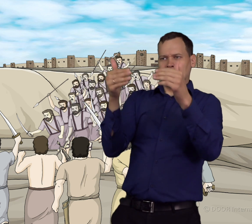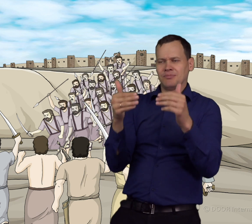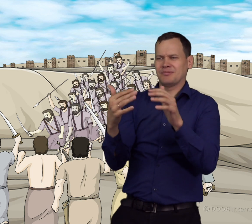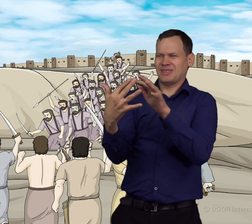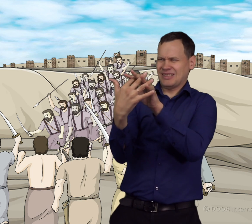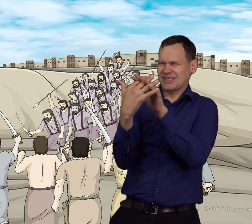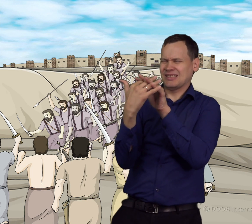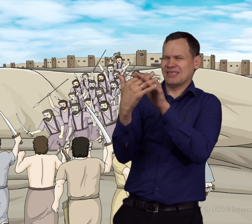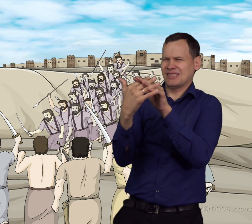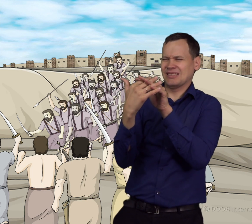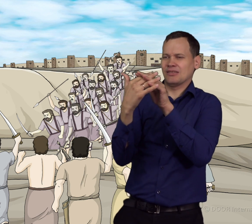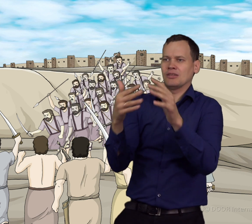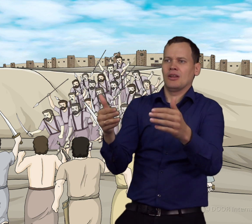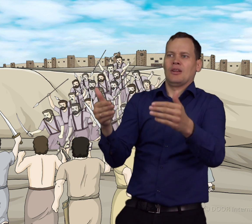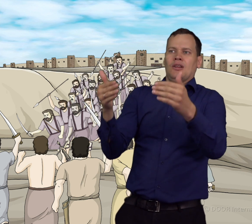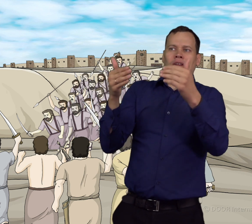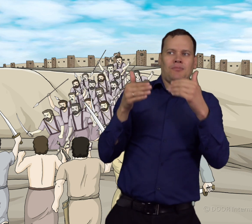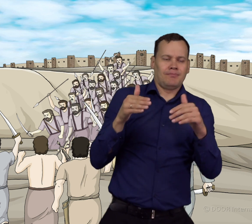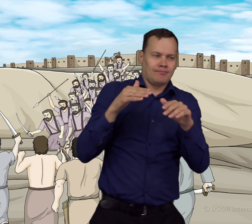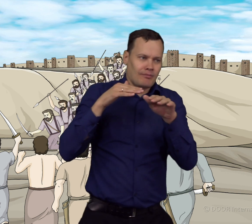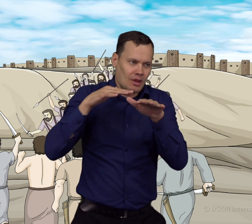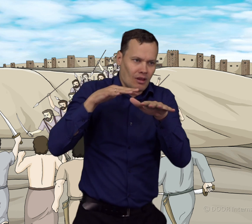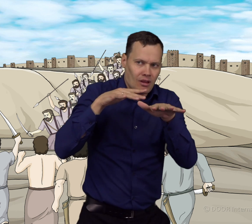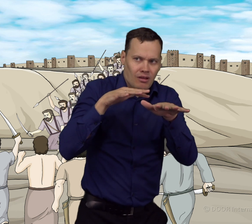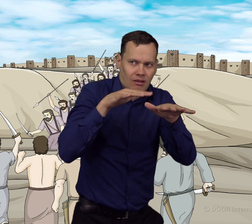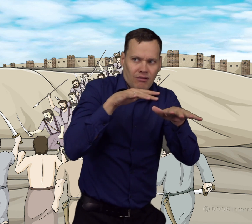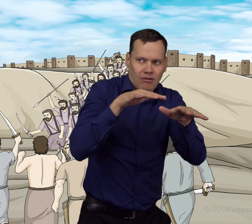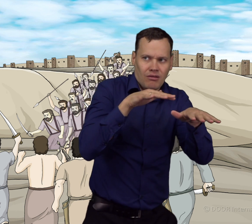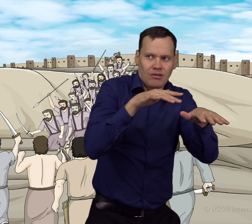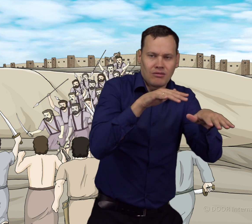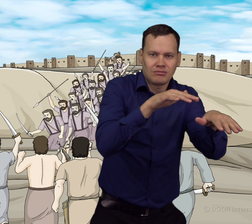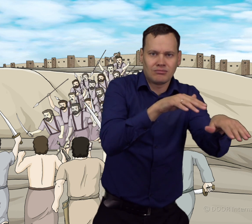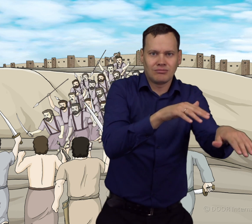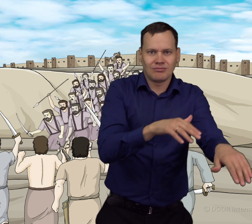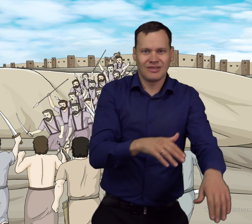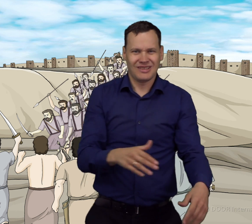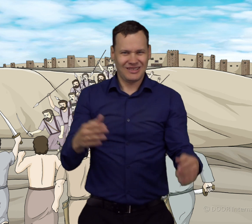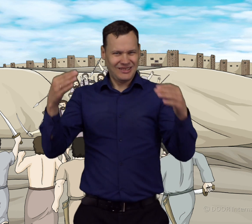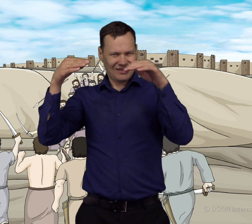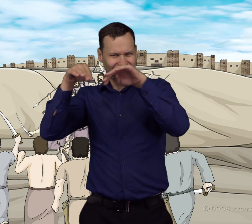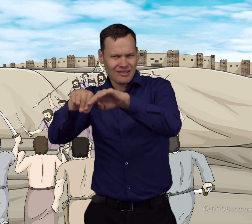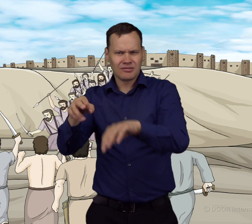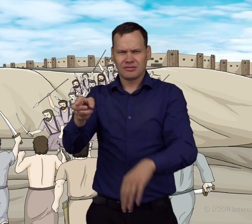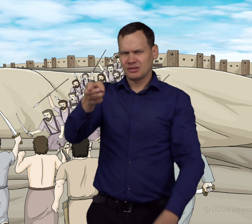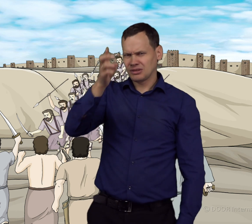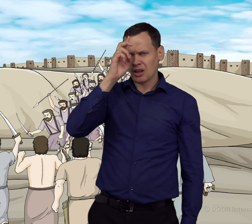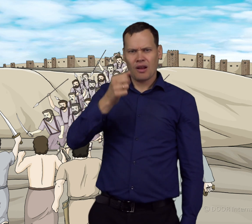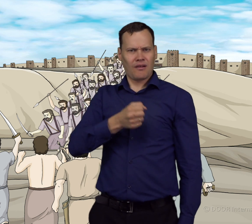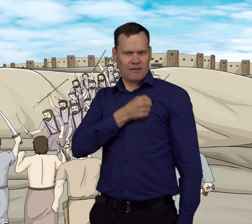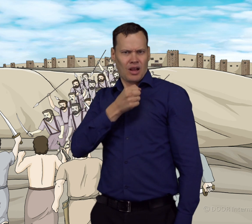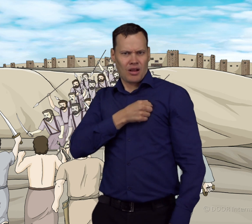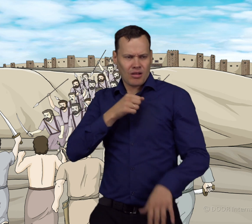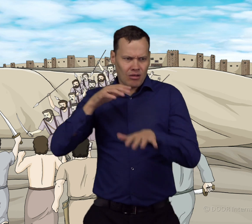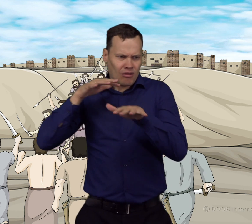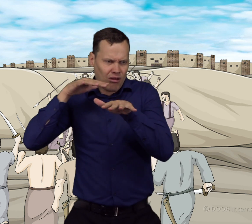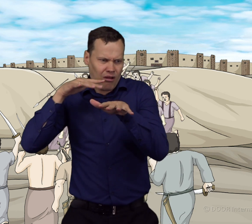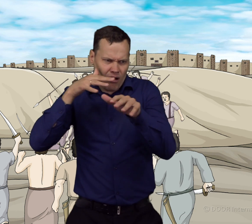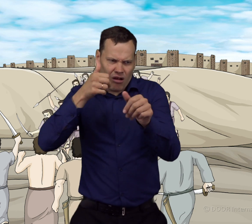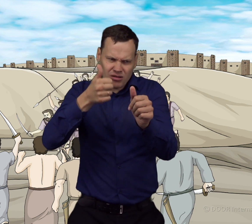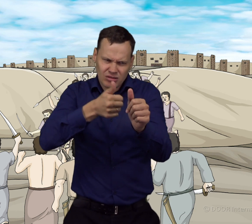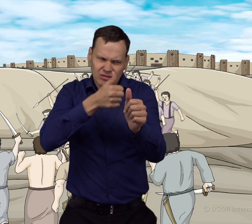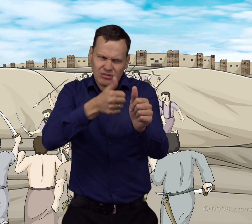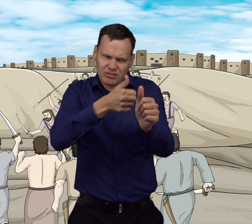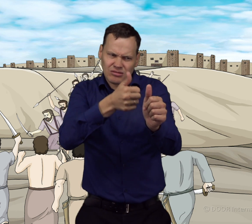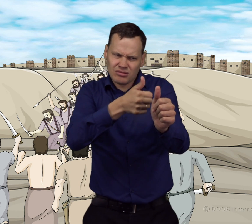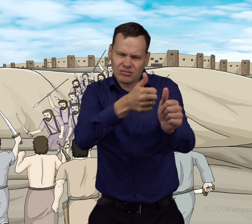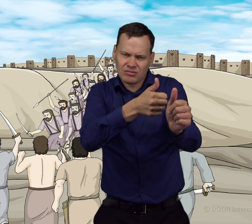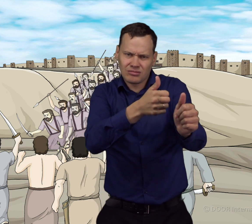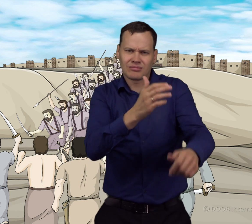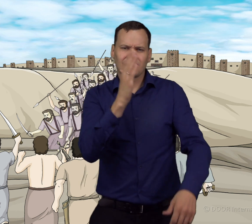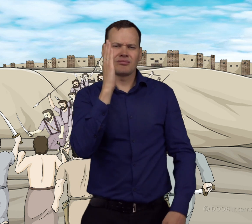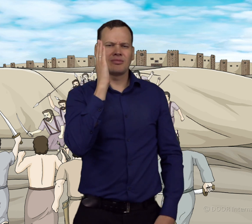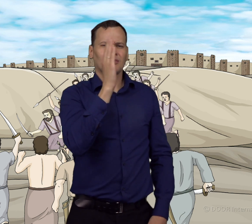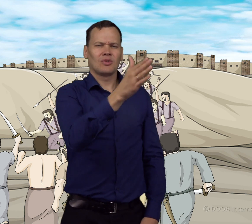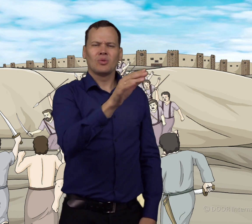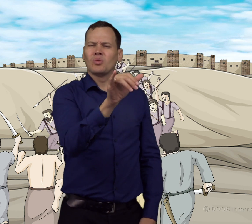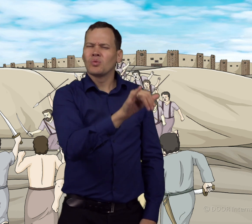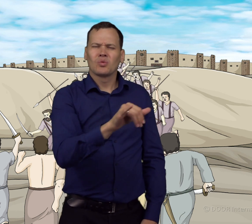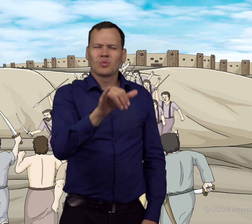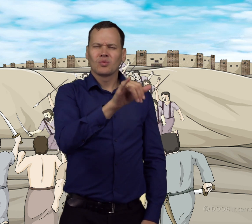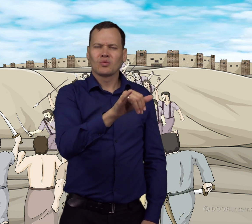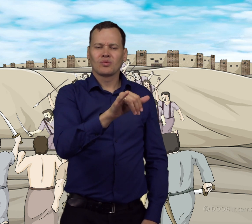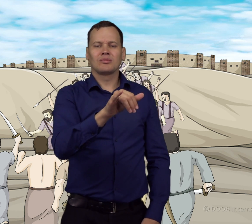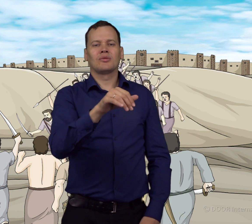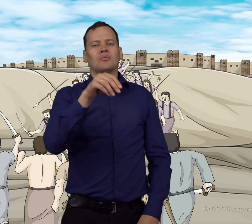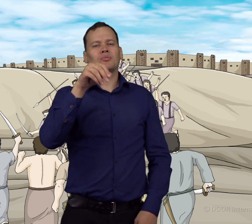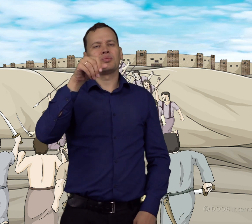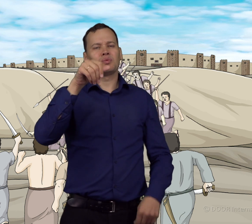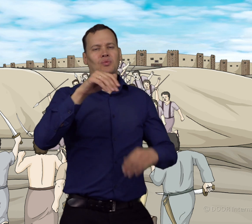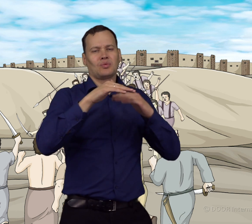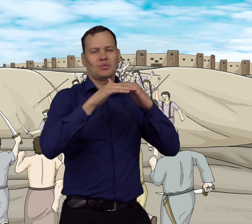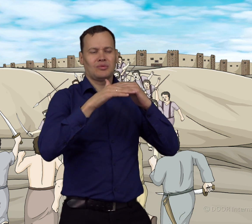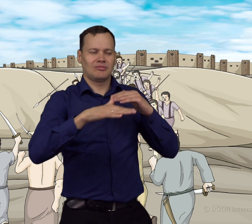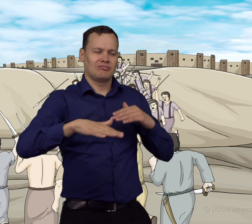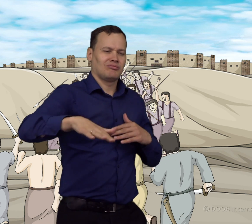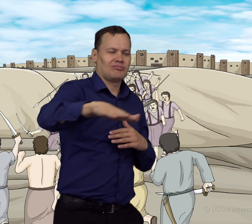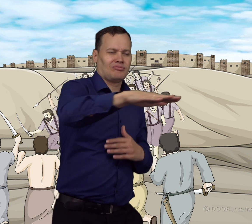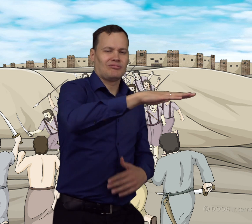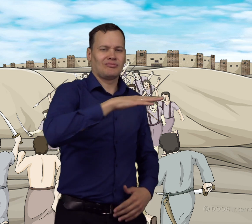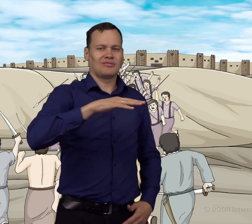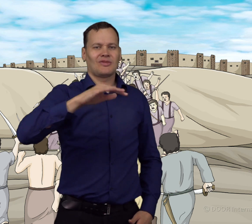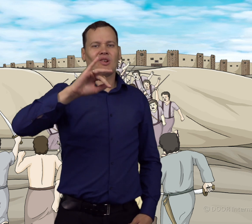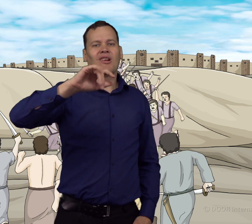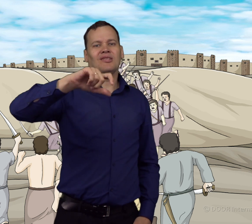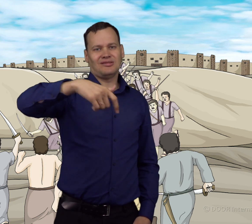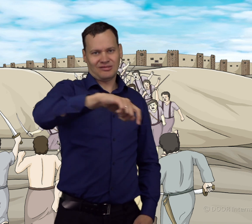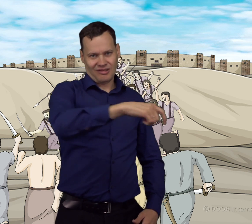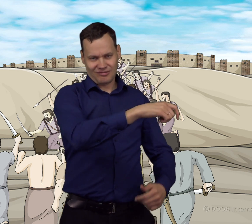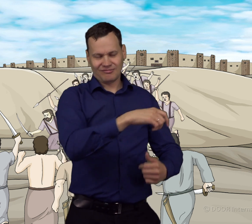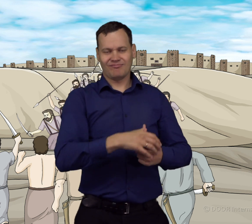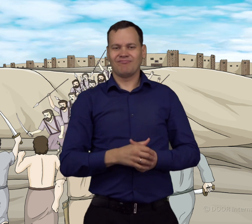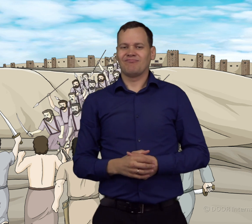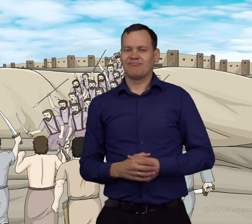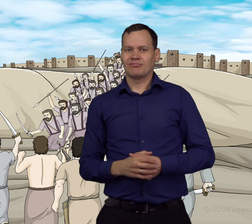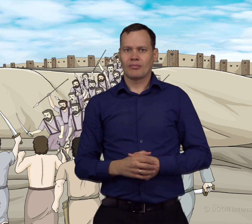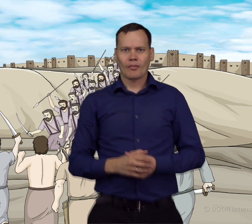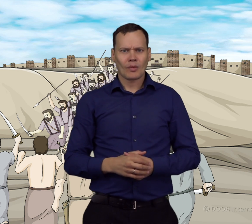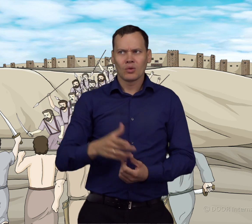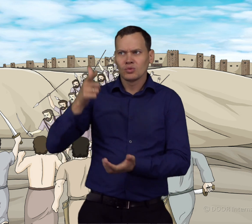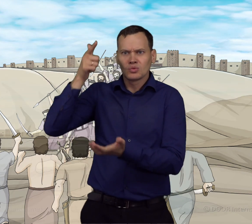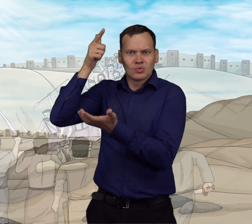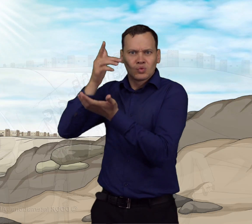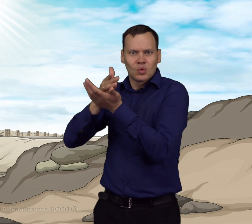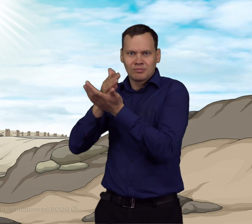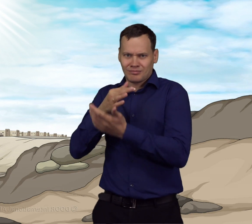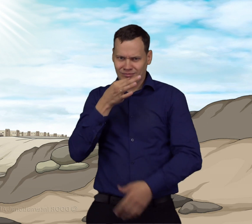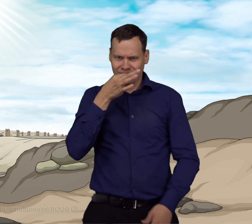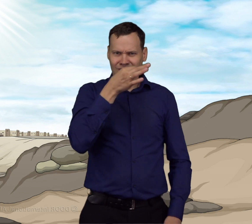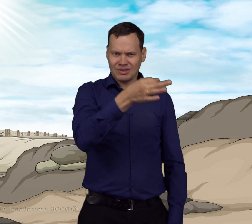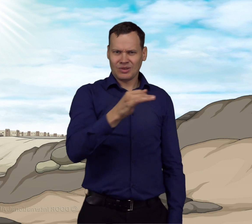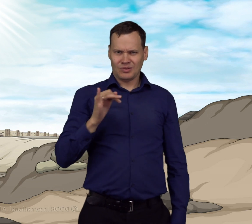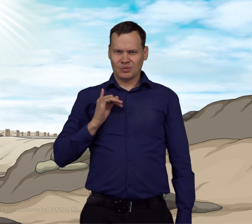Not a man was left in Ai or Bethel who did not go out after Israel, leaving the city wide open while they pursued Israel.